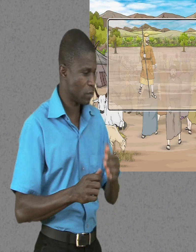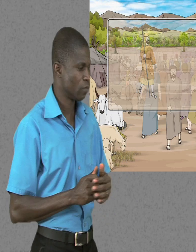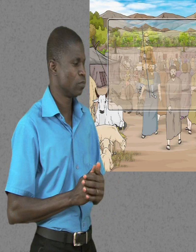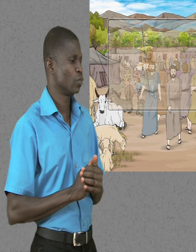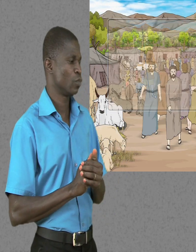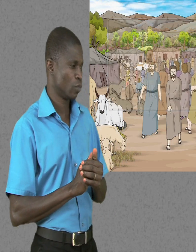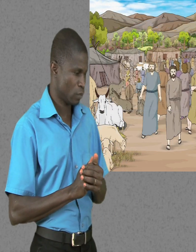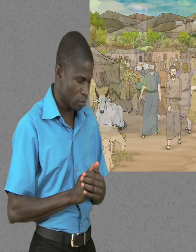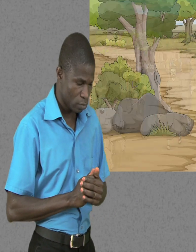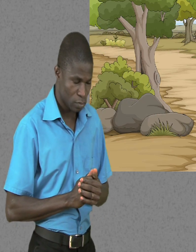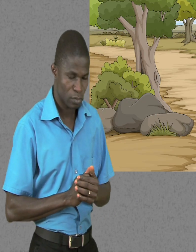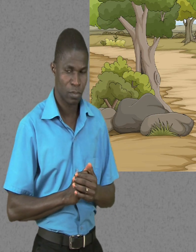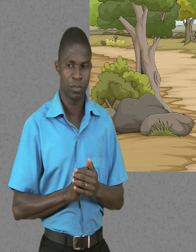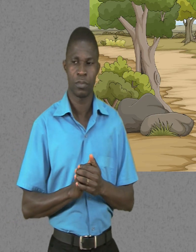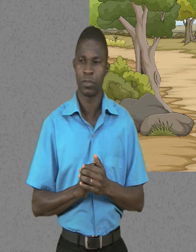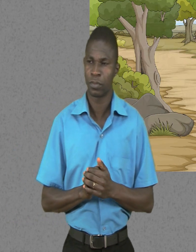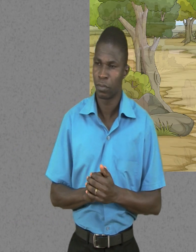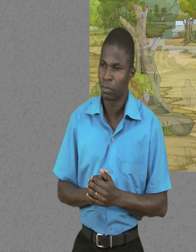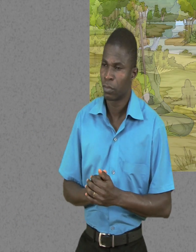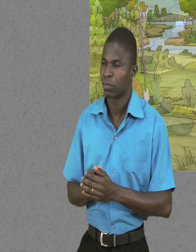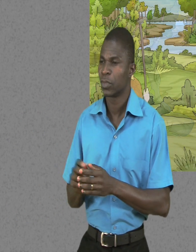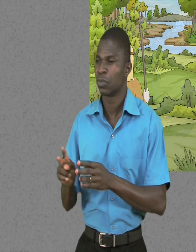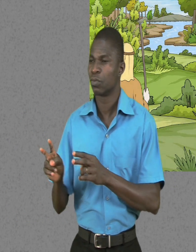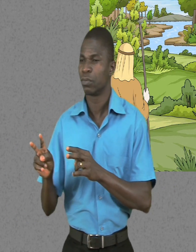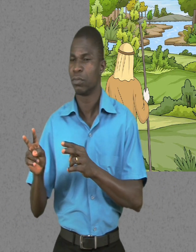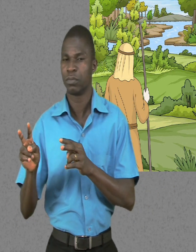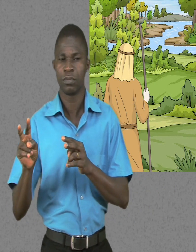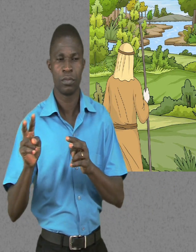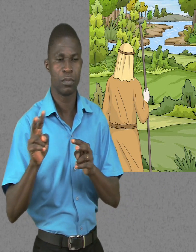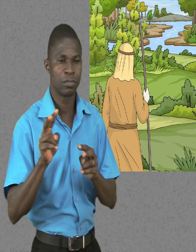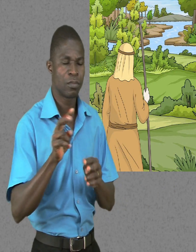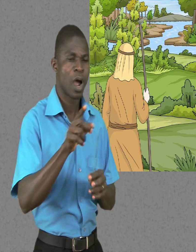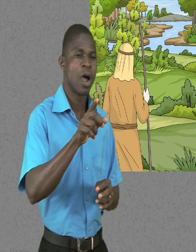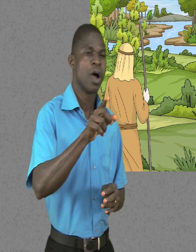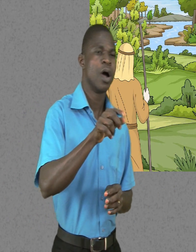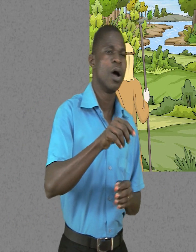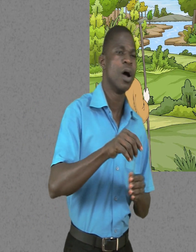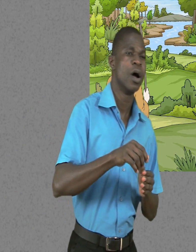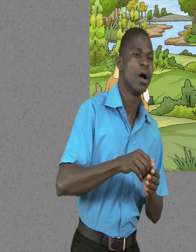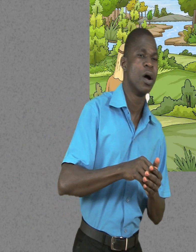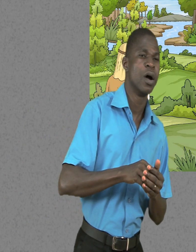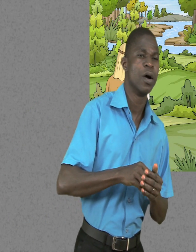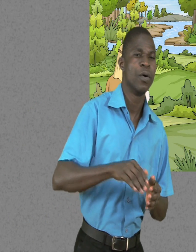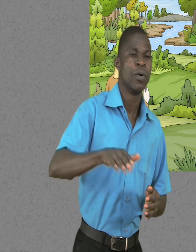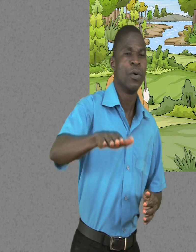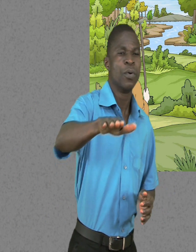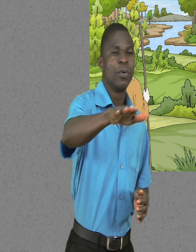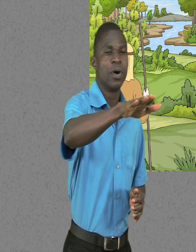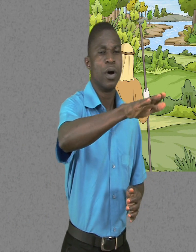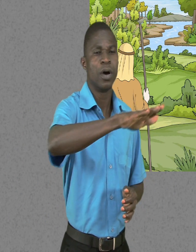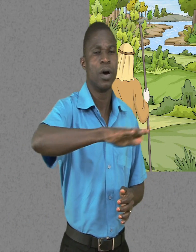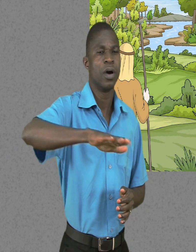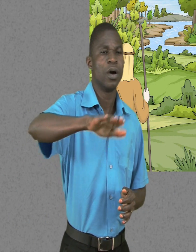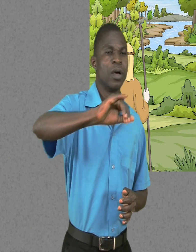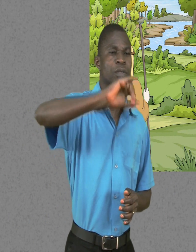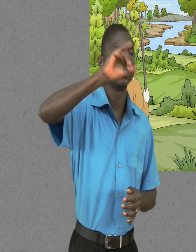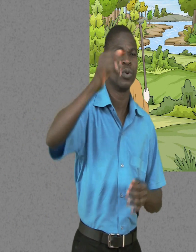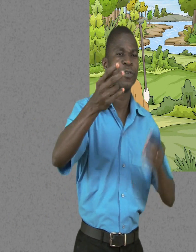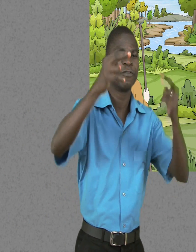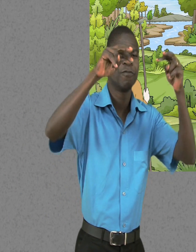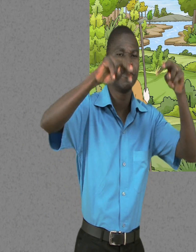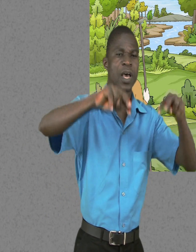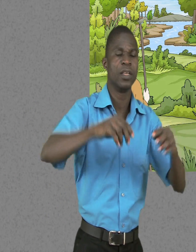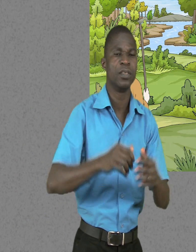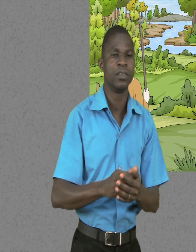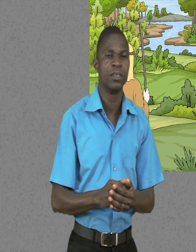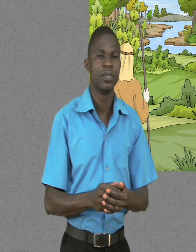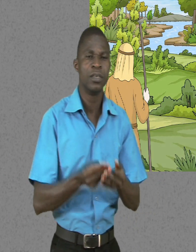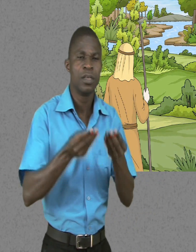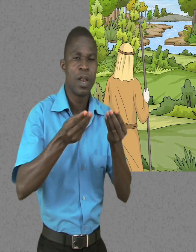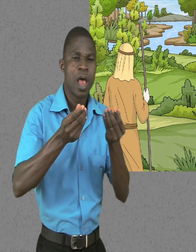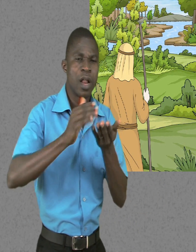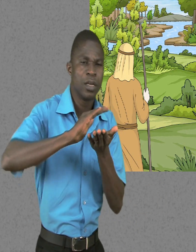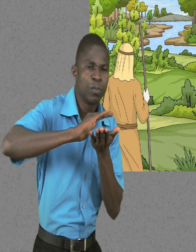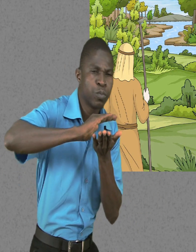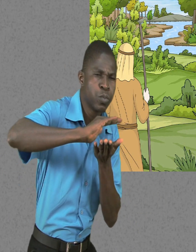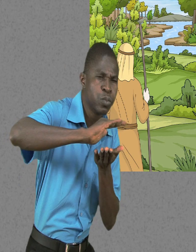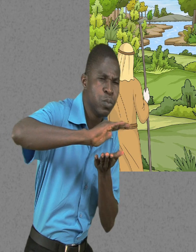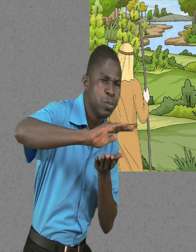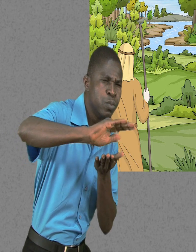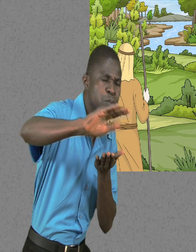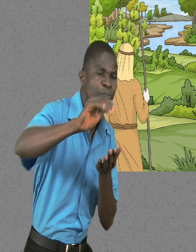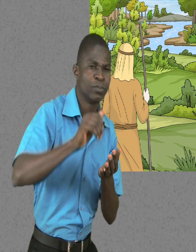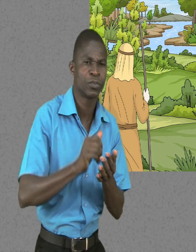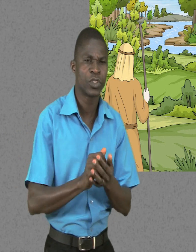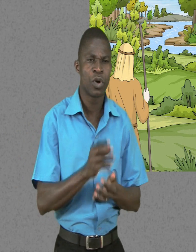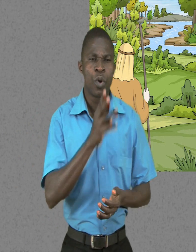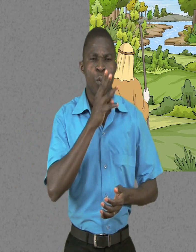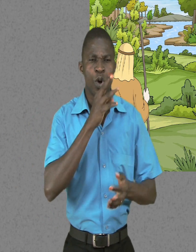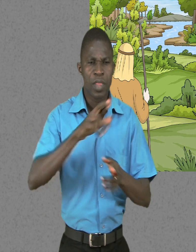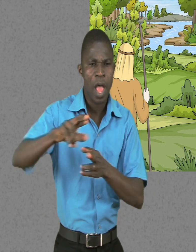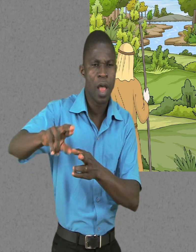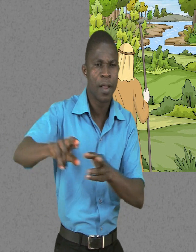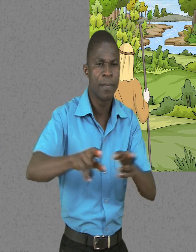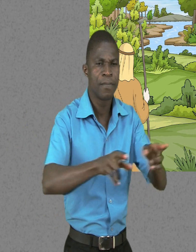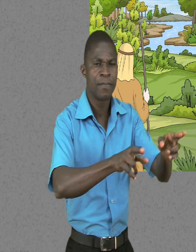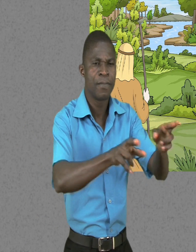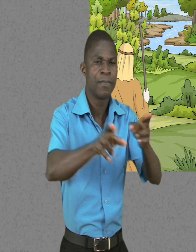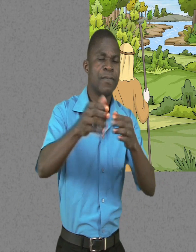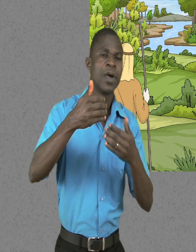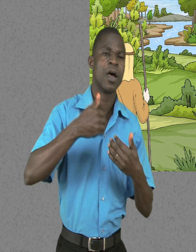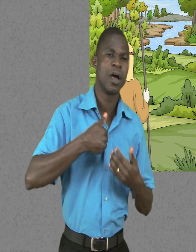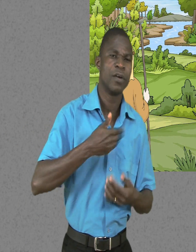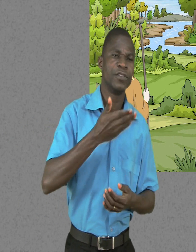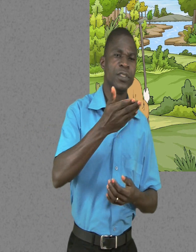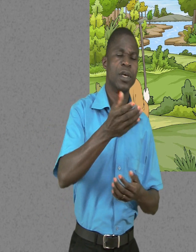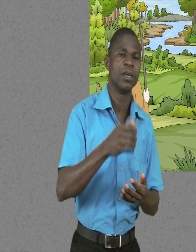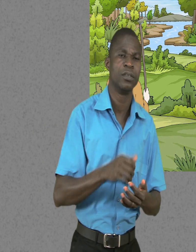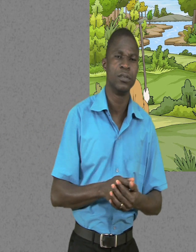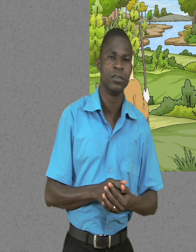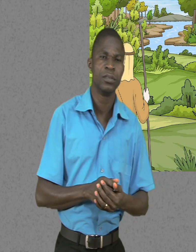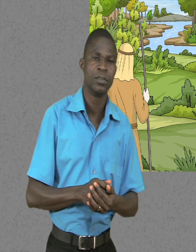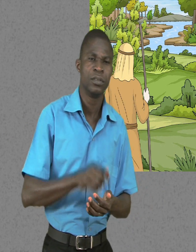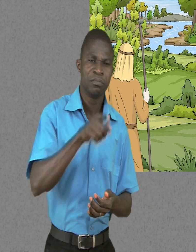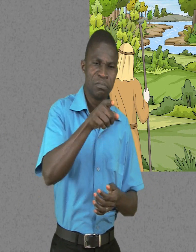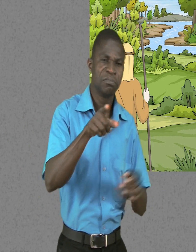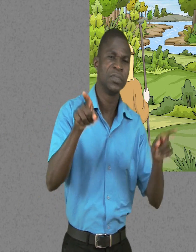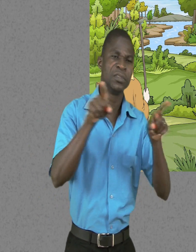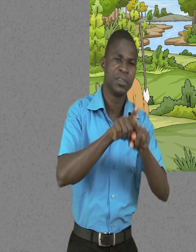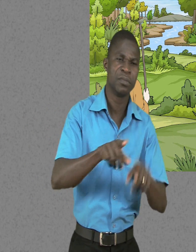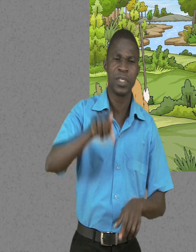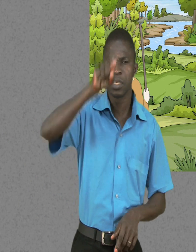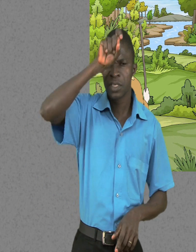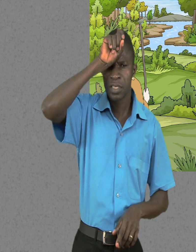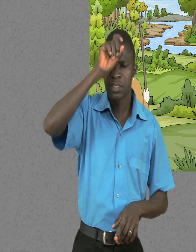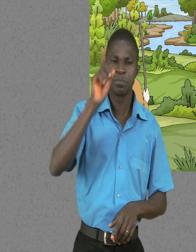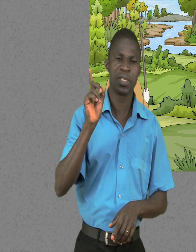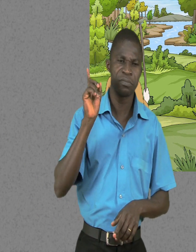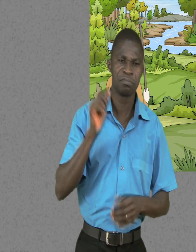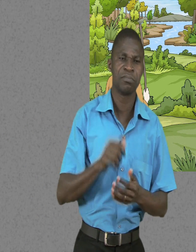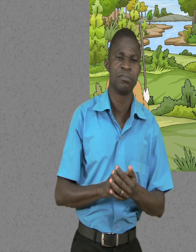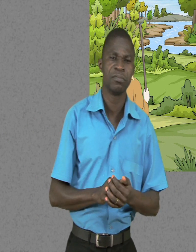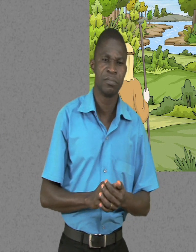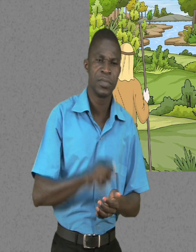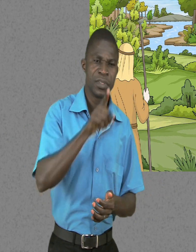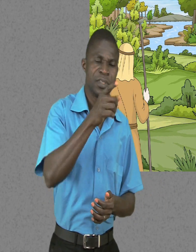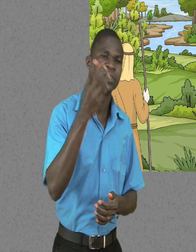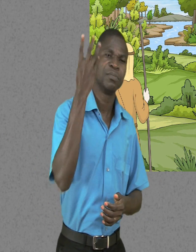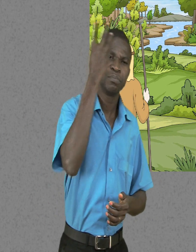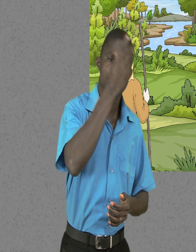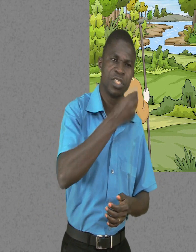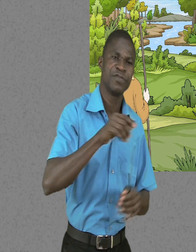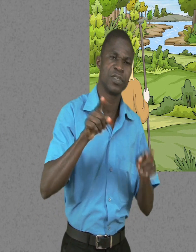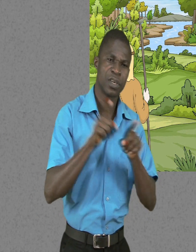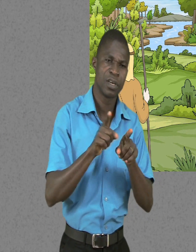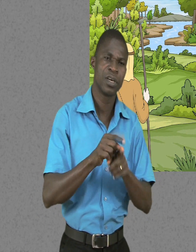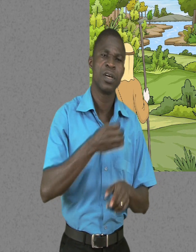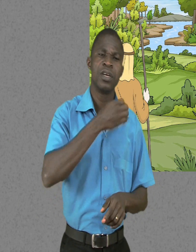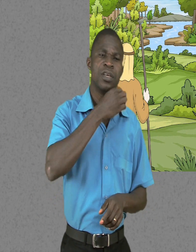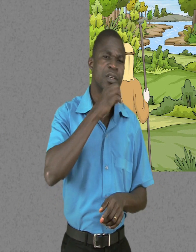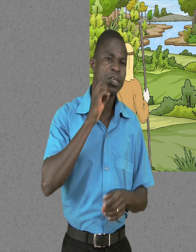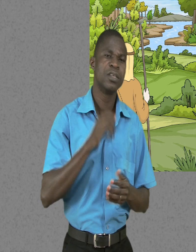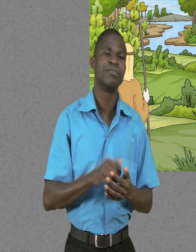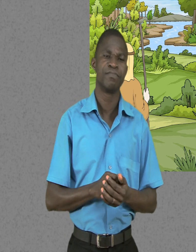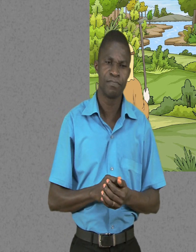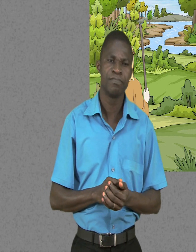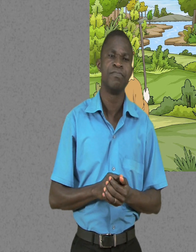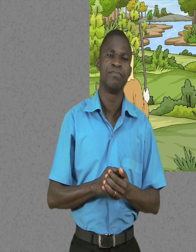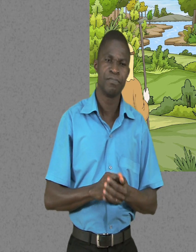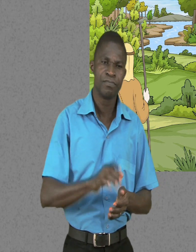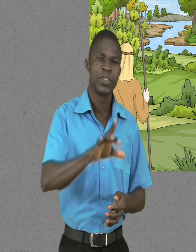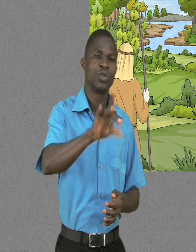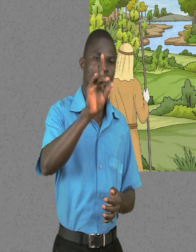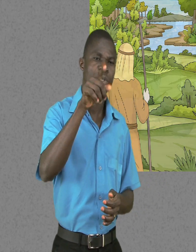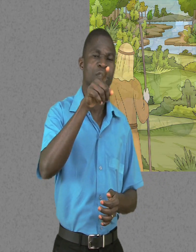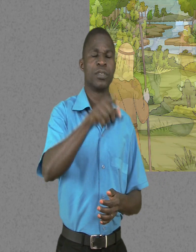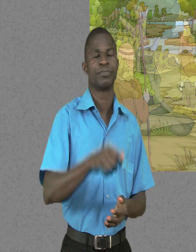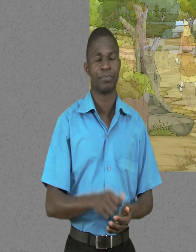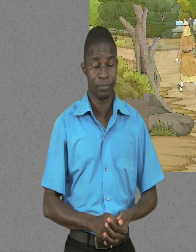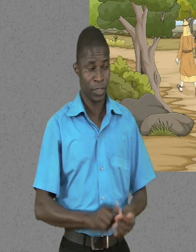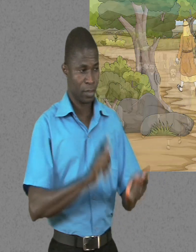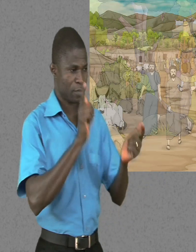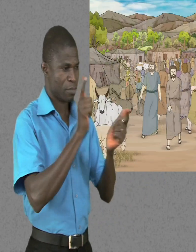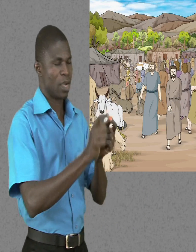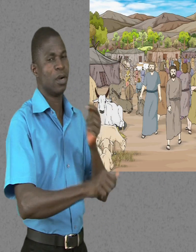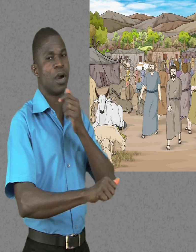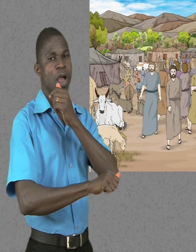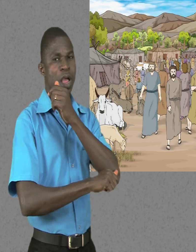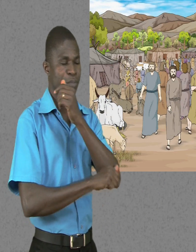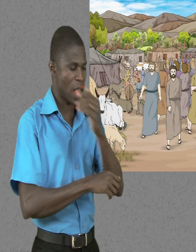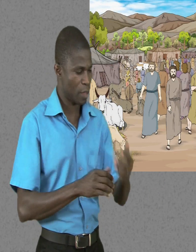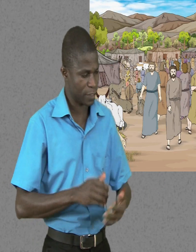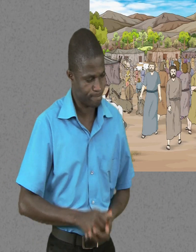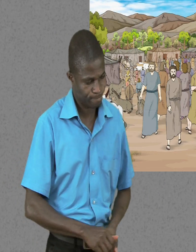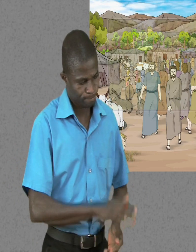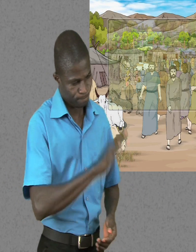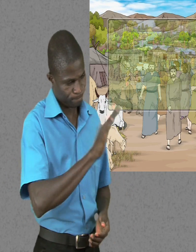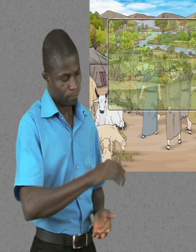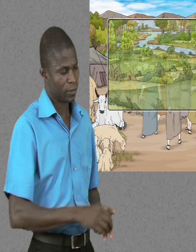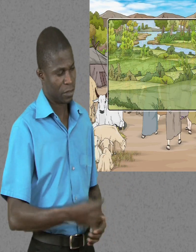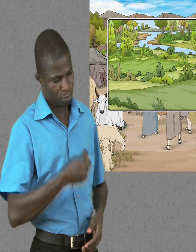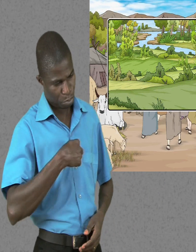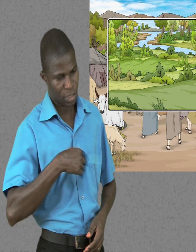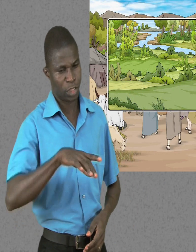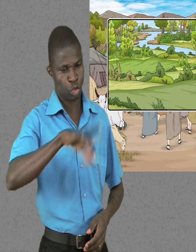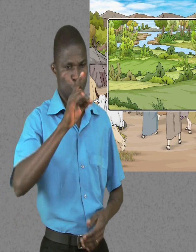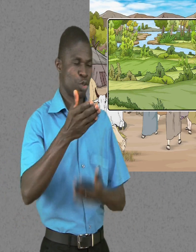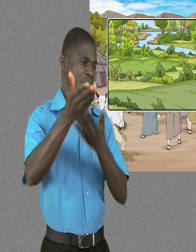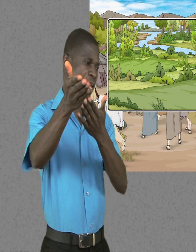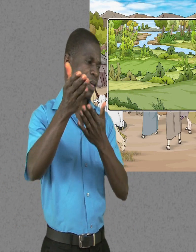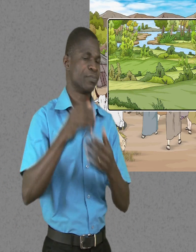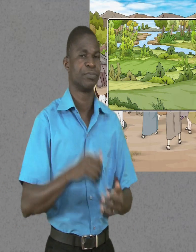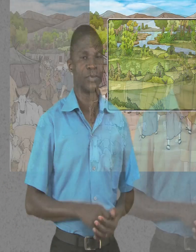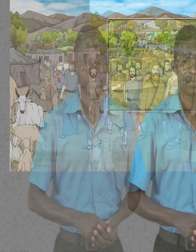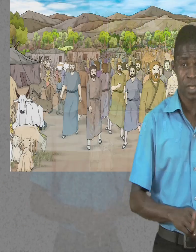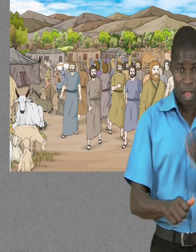And Lot looked out and saw that the whole plain of the Jordan, all the way to Zoar, was well watered like the garden of the LORD, like the land of Egypt.